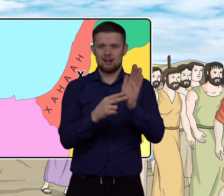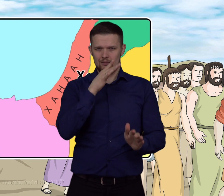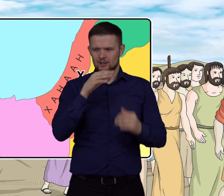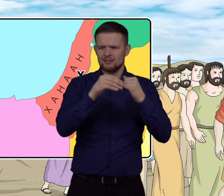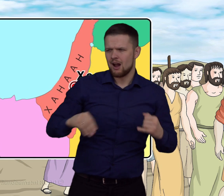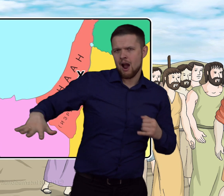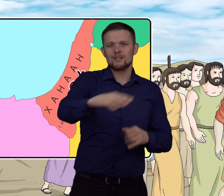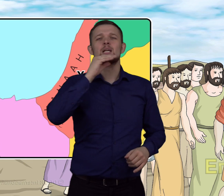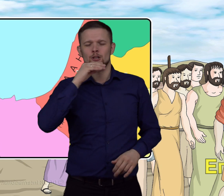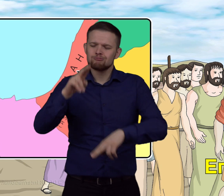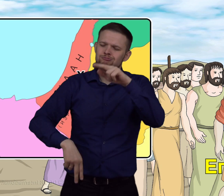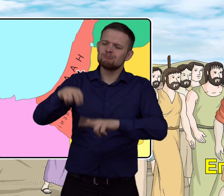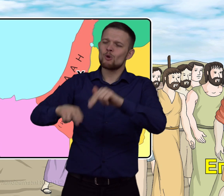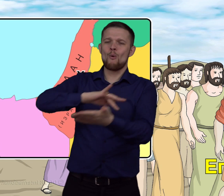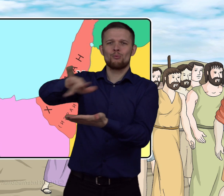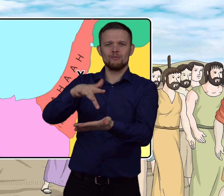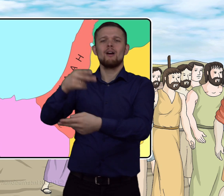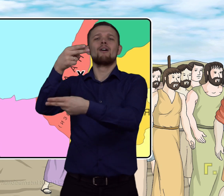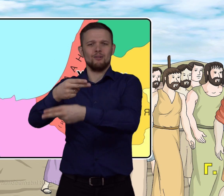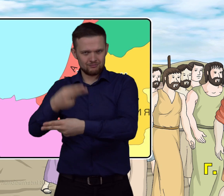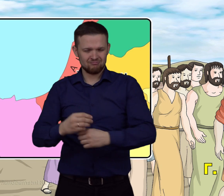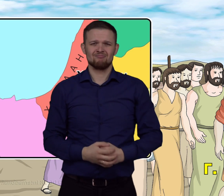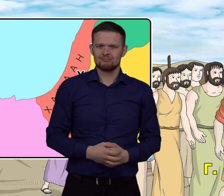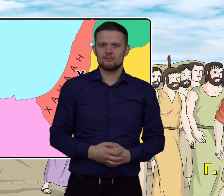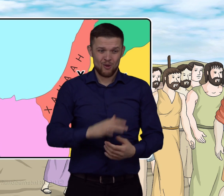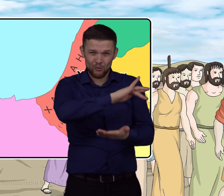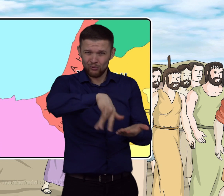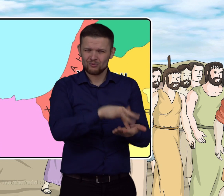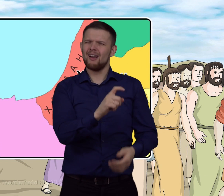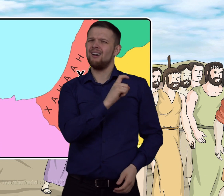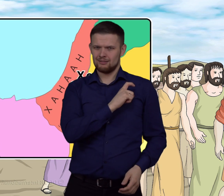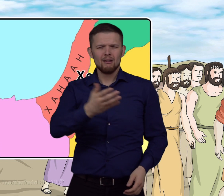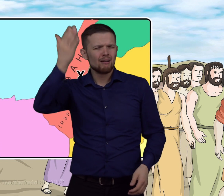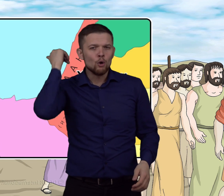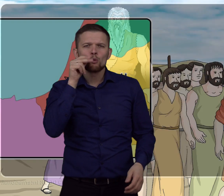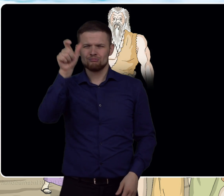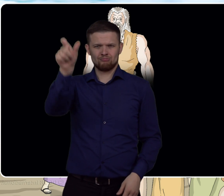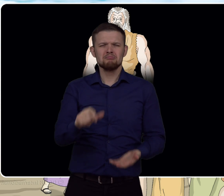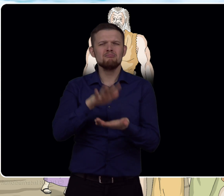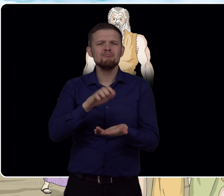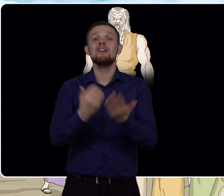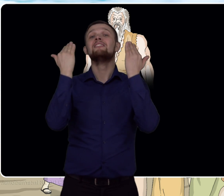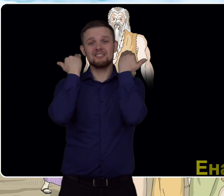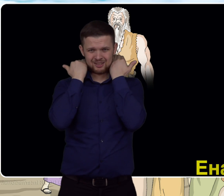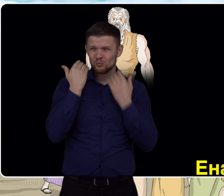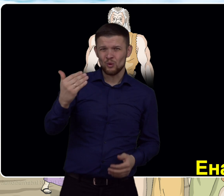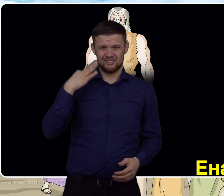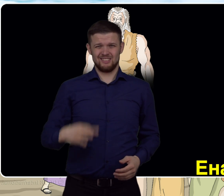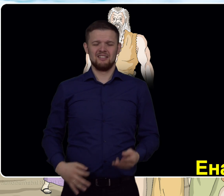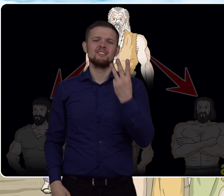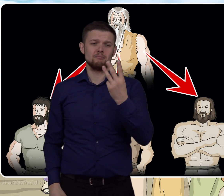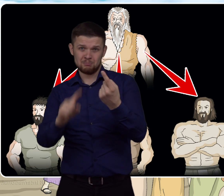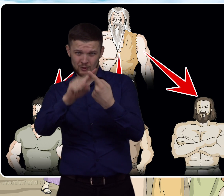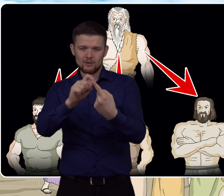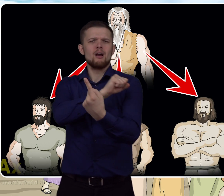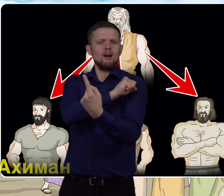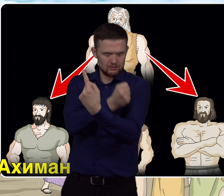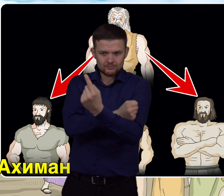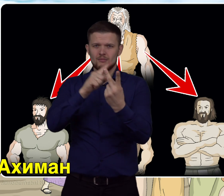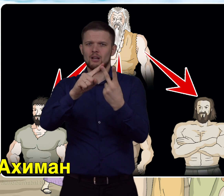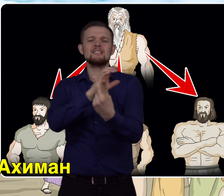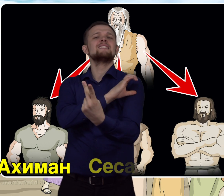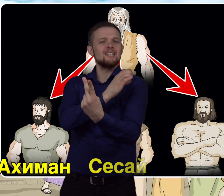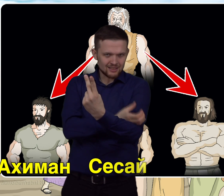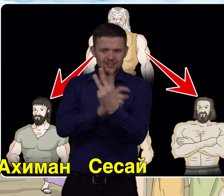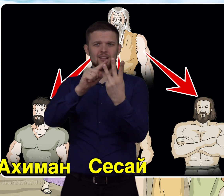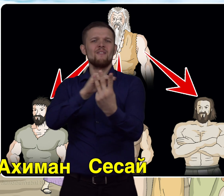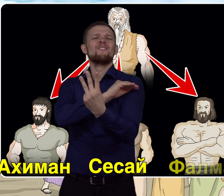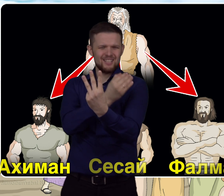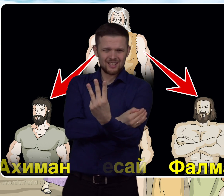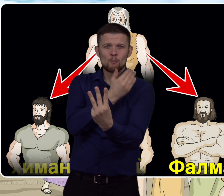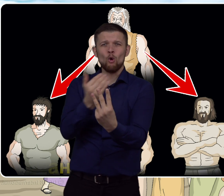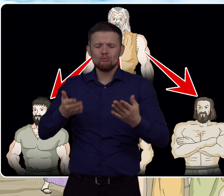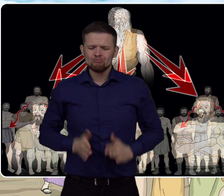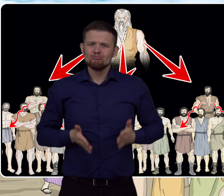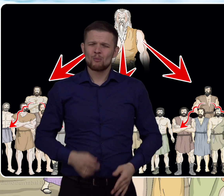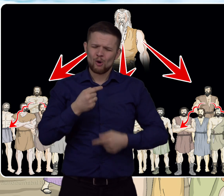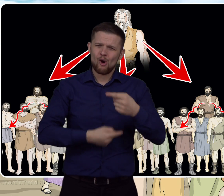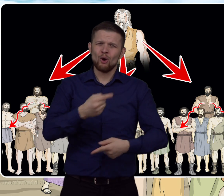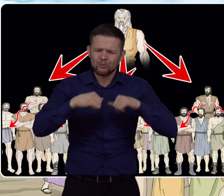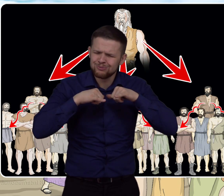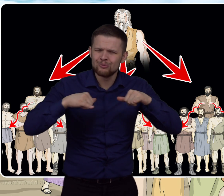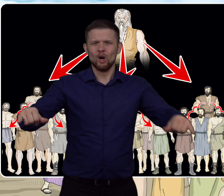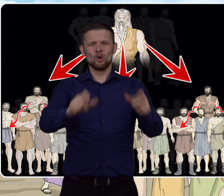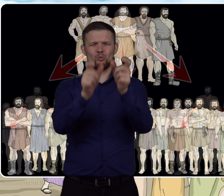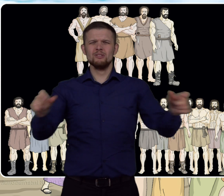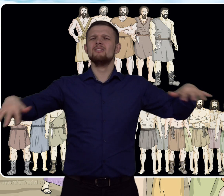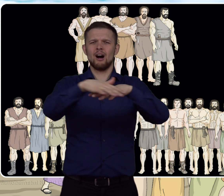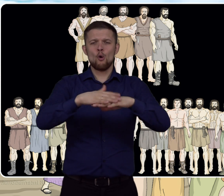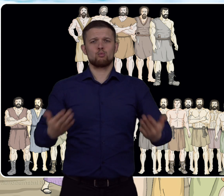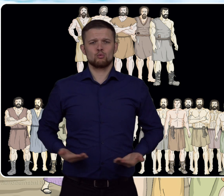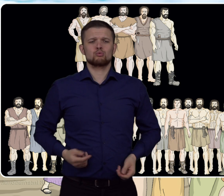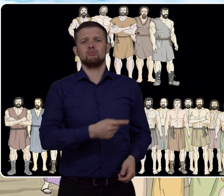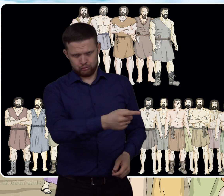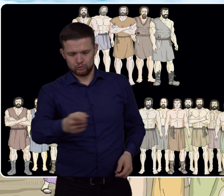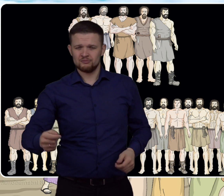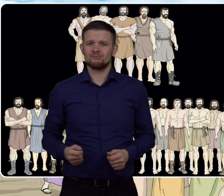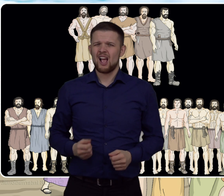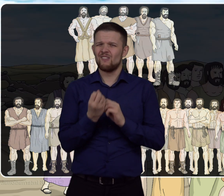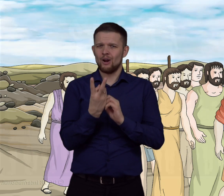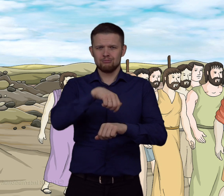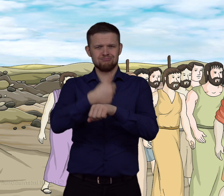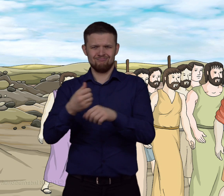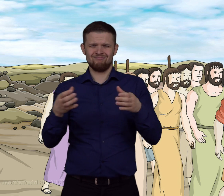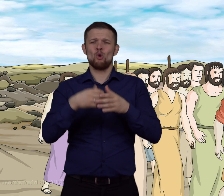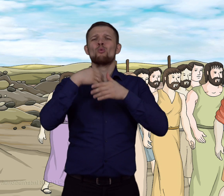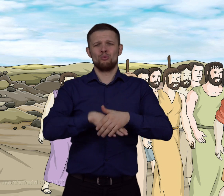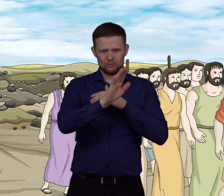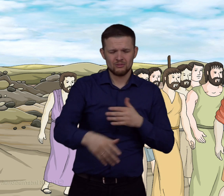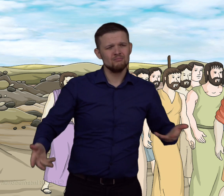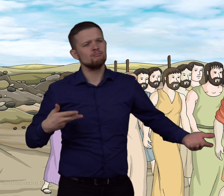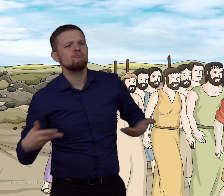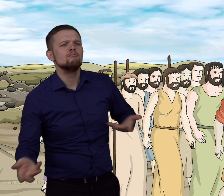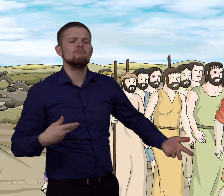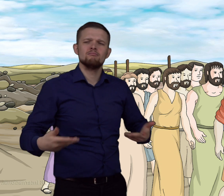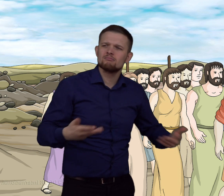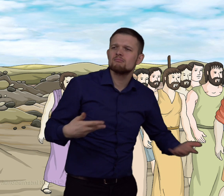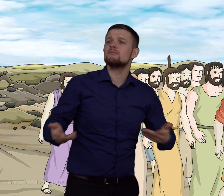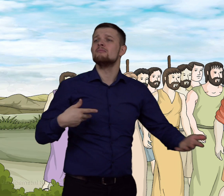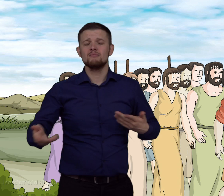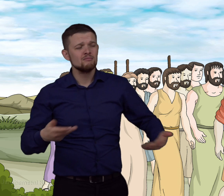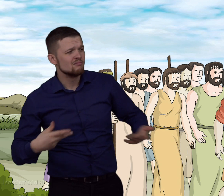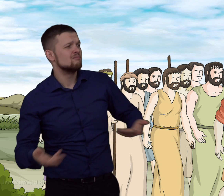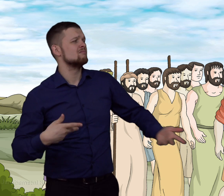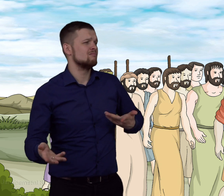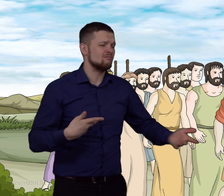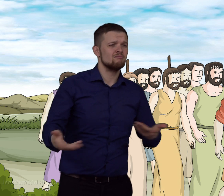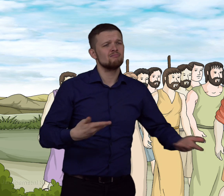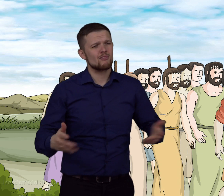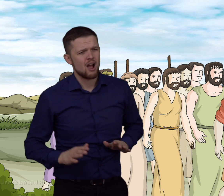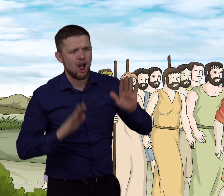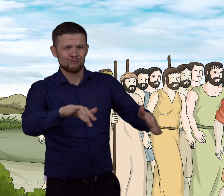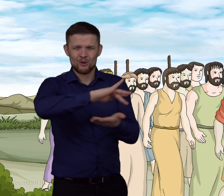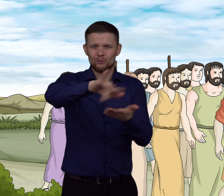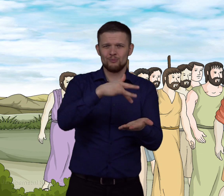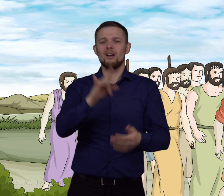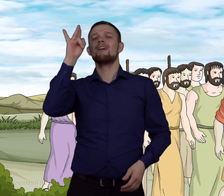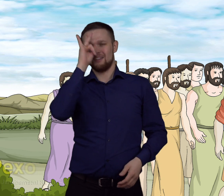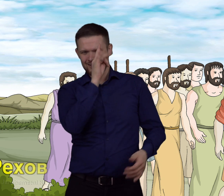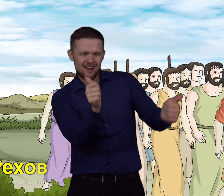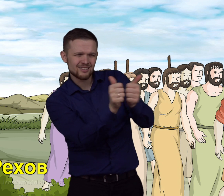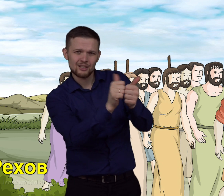They went up through the Negev and came to Hebron, where Ahiman, Sheshai, and Talmai, the descendants of Anak, dwelled.